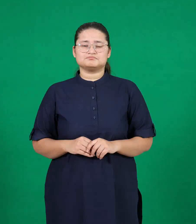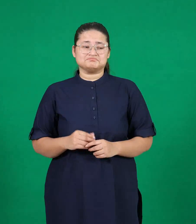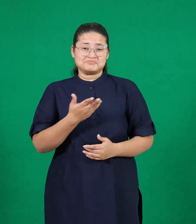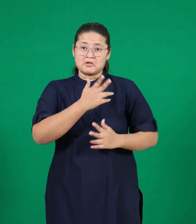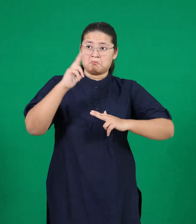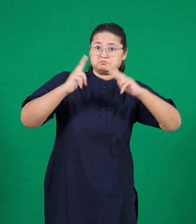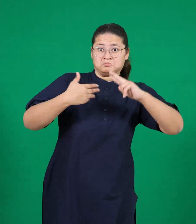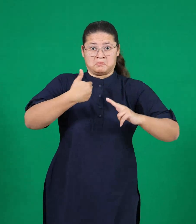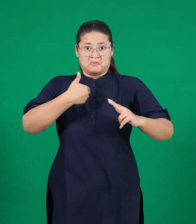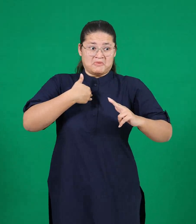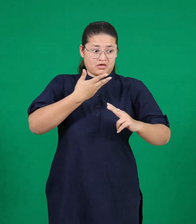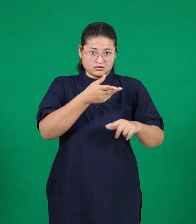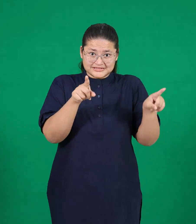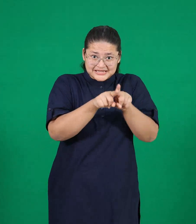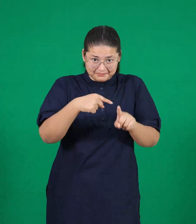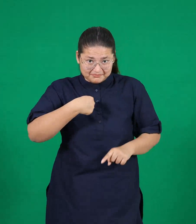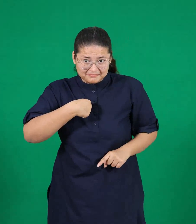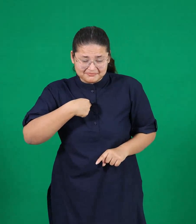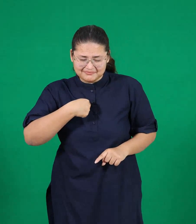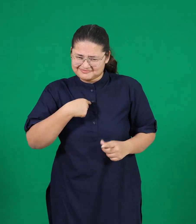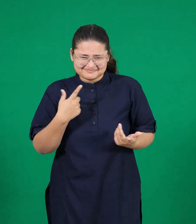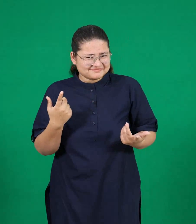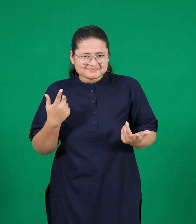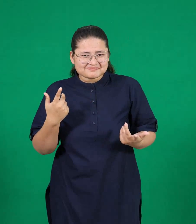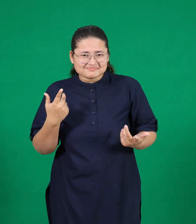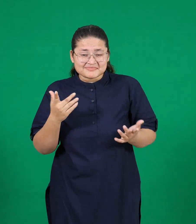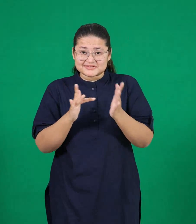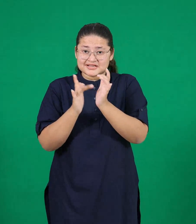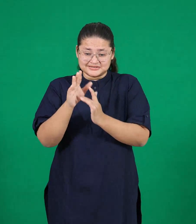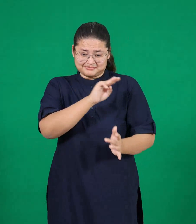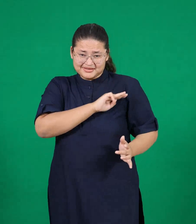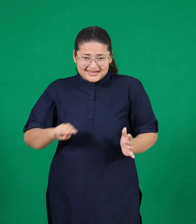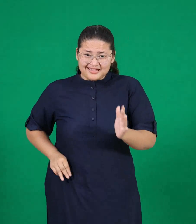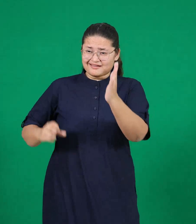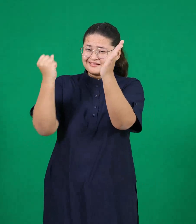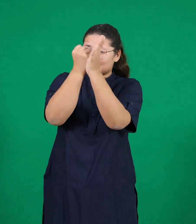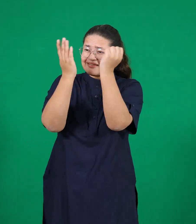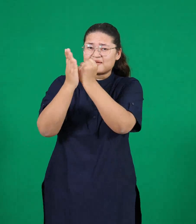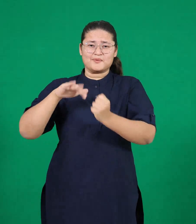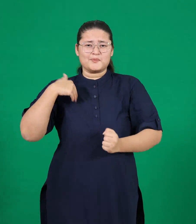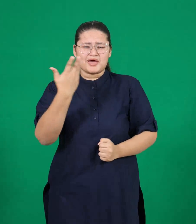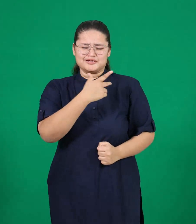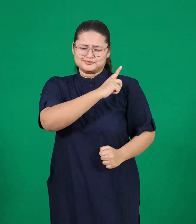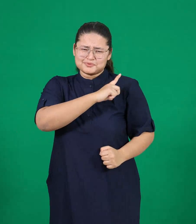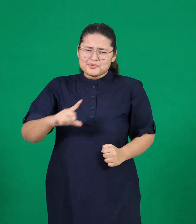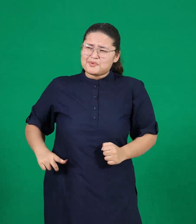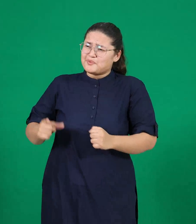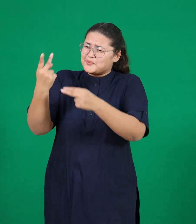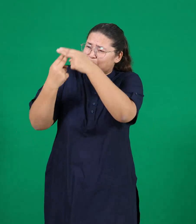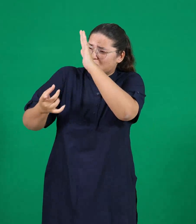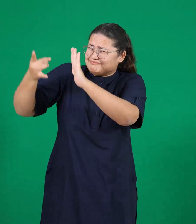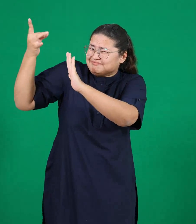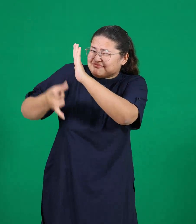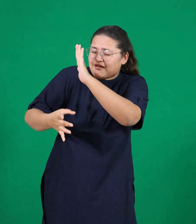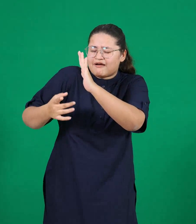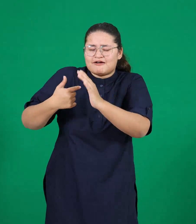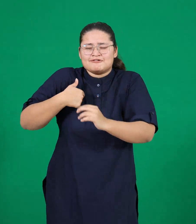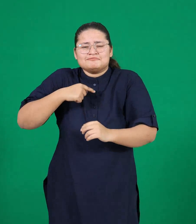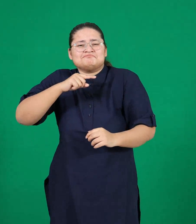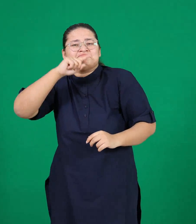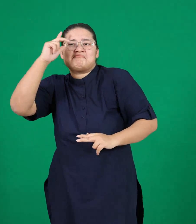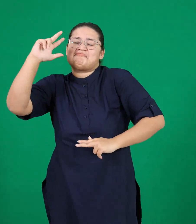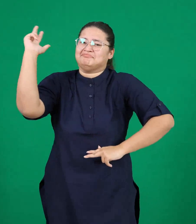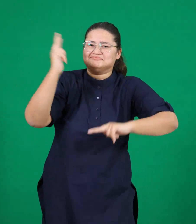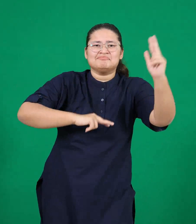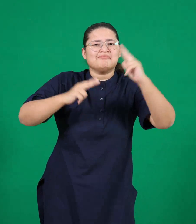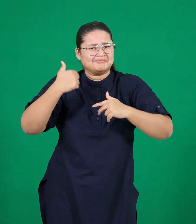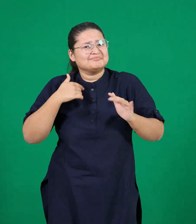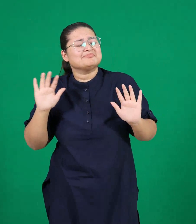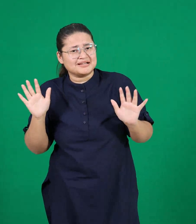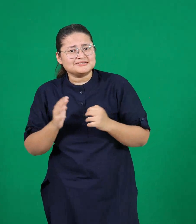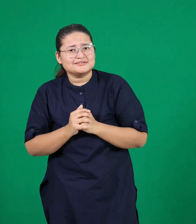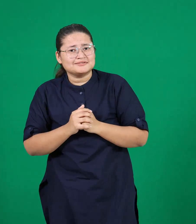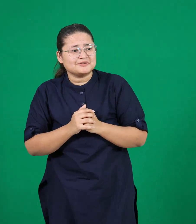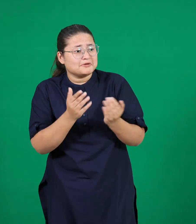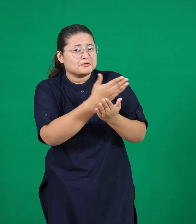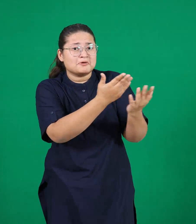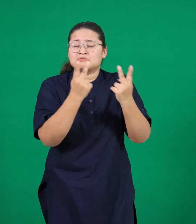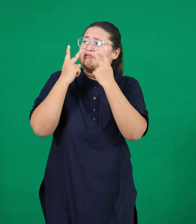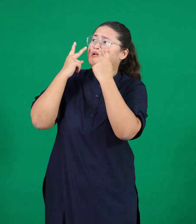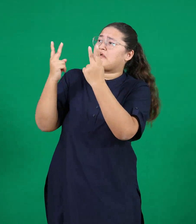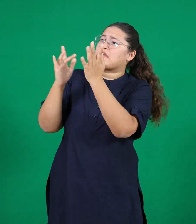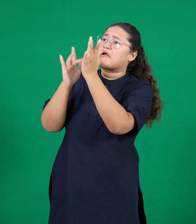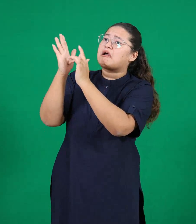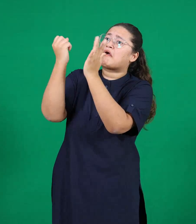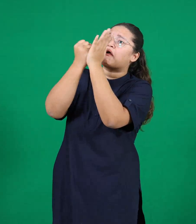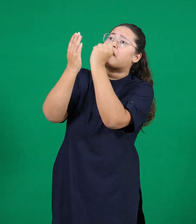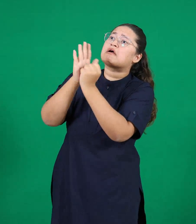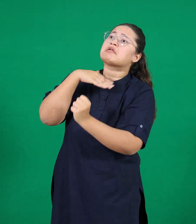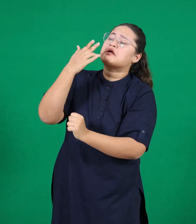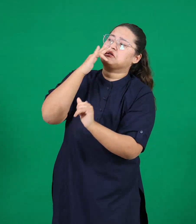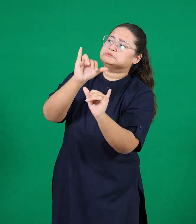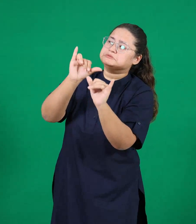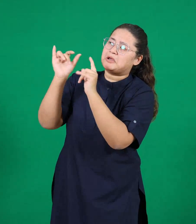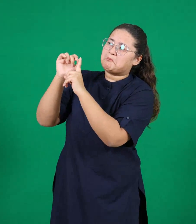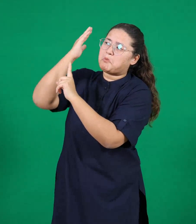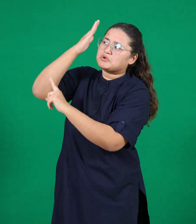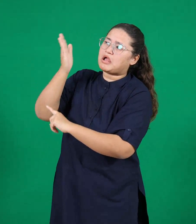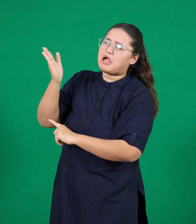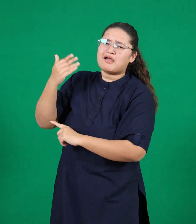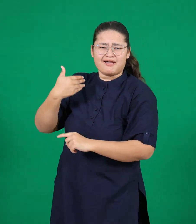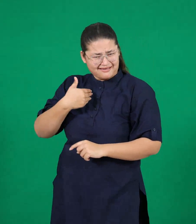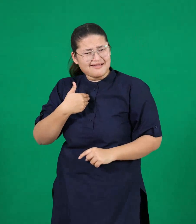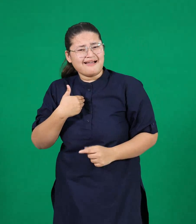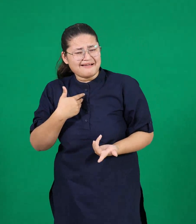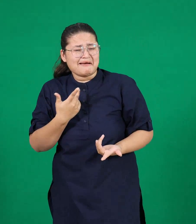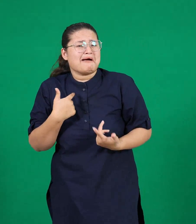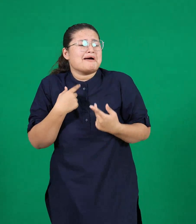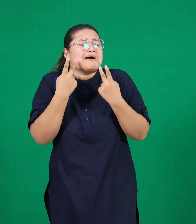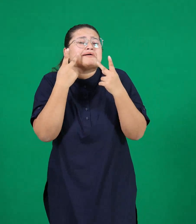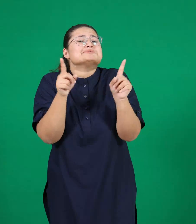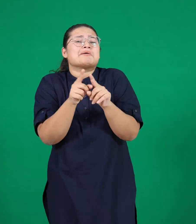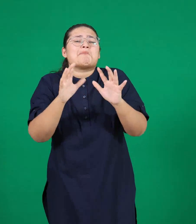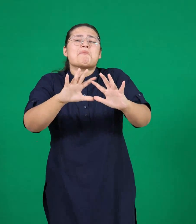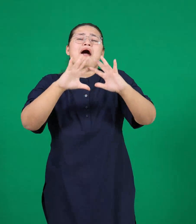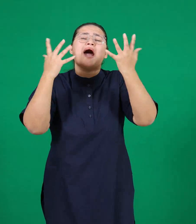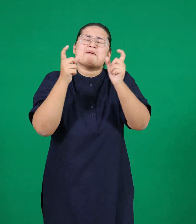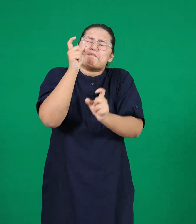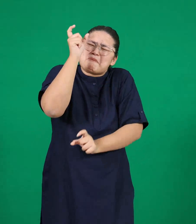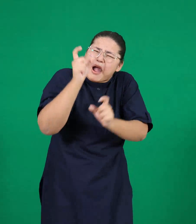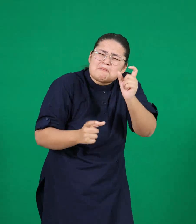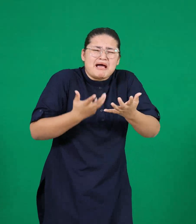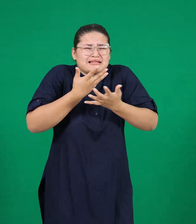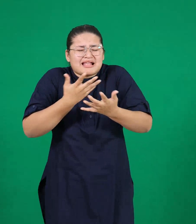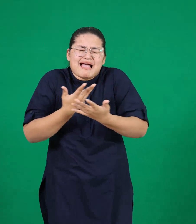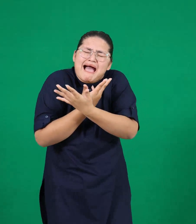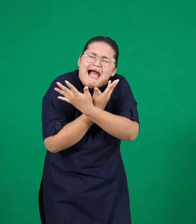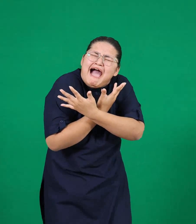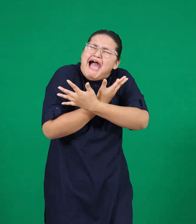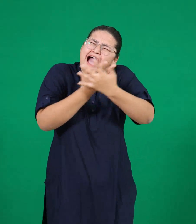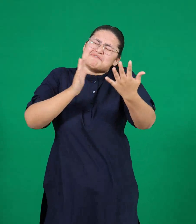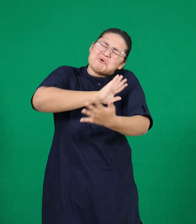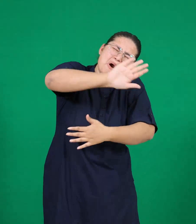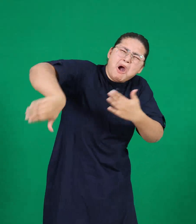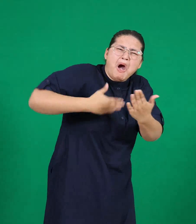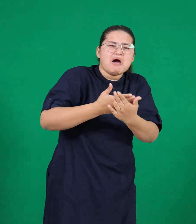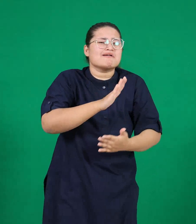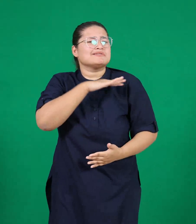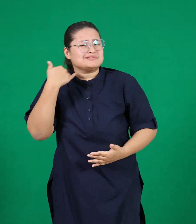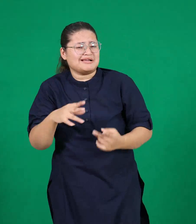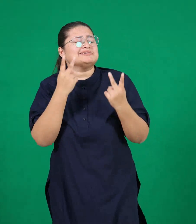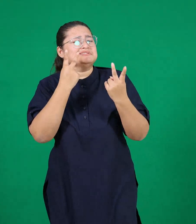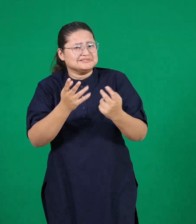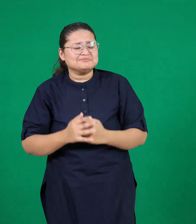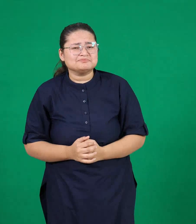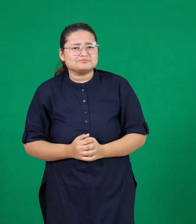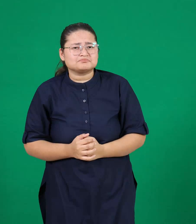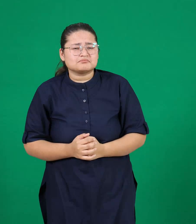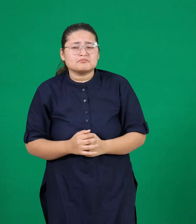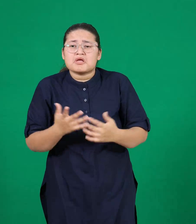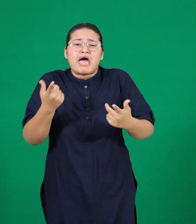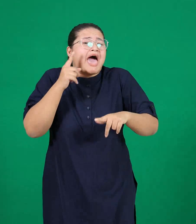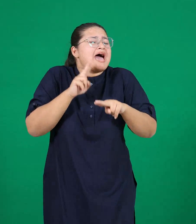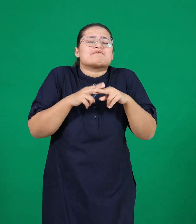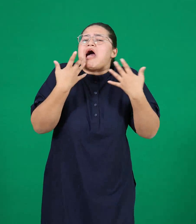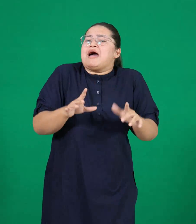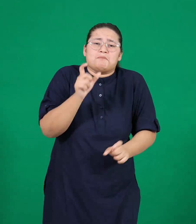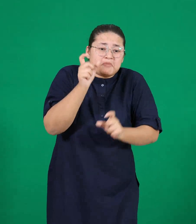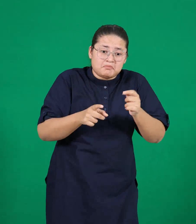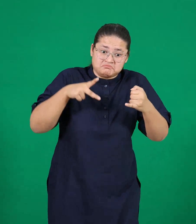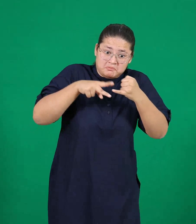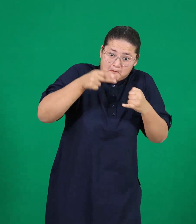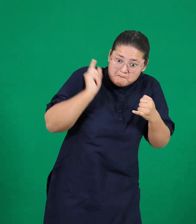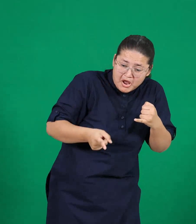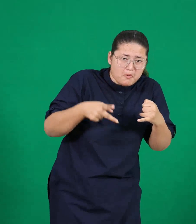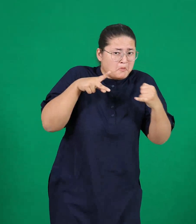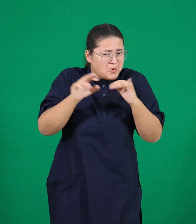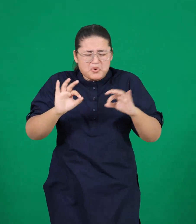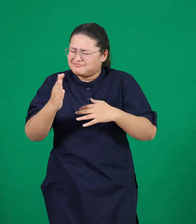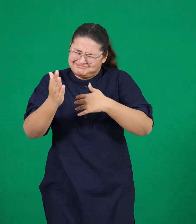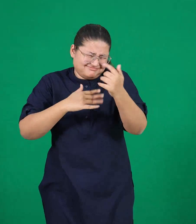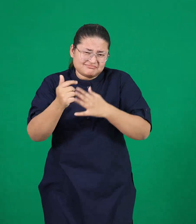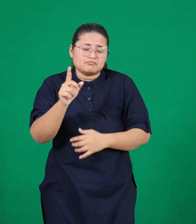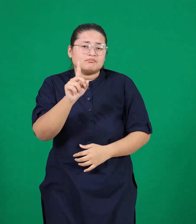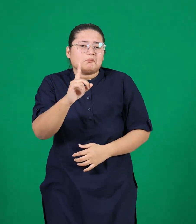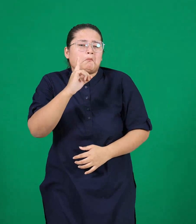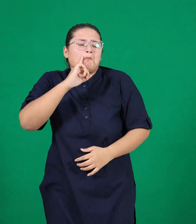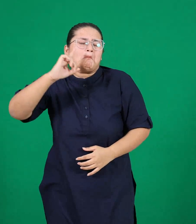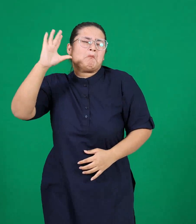But as for me, may I never boast, except in the cross of our Lord Jesus Christ, through which the world has been crucified to me, and I to the world.